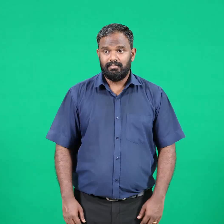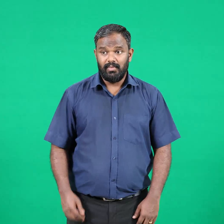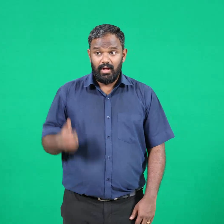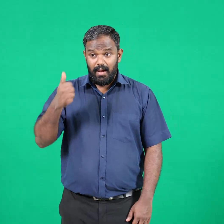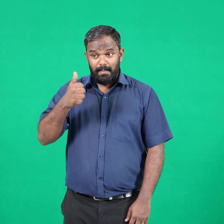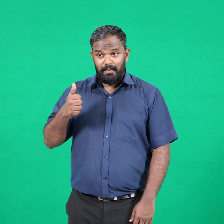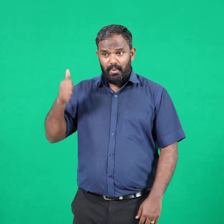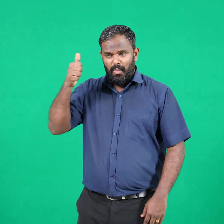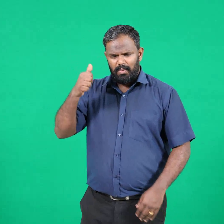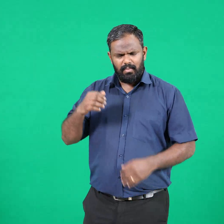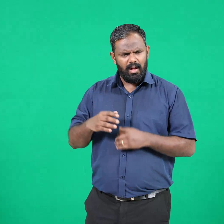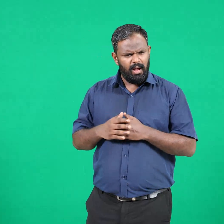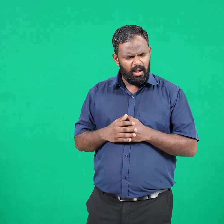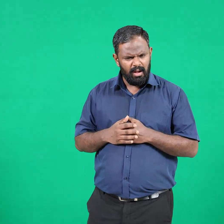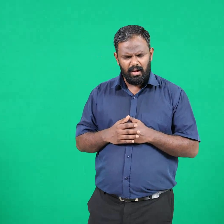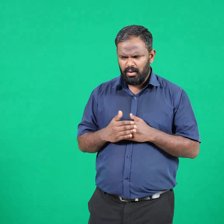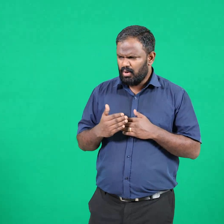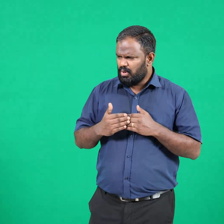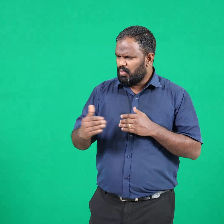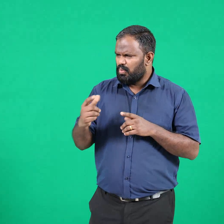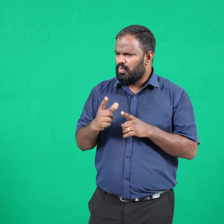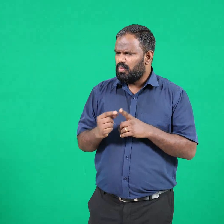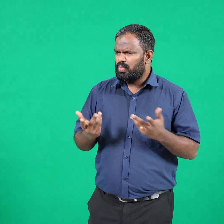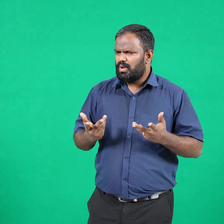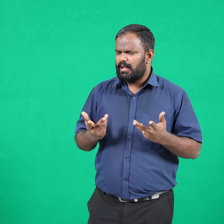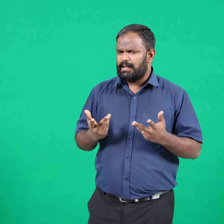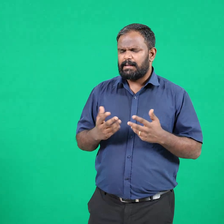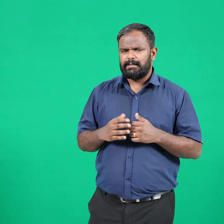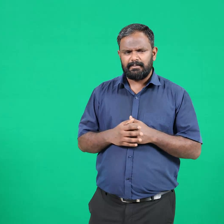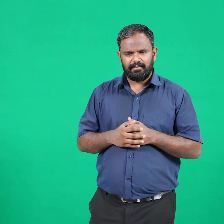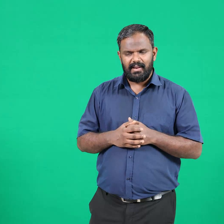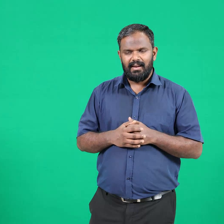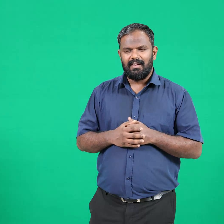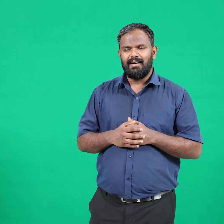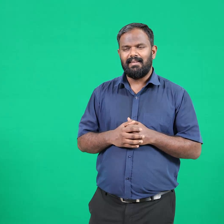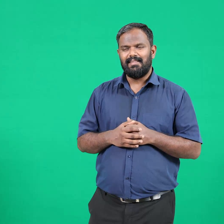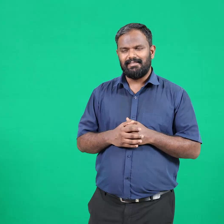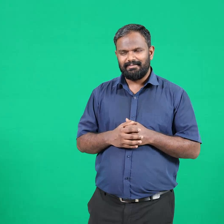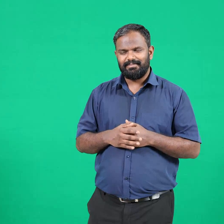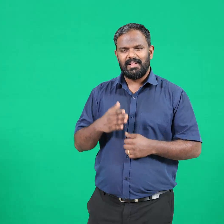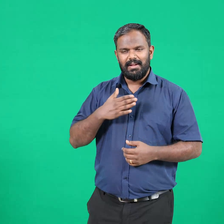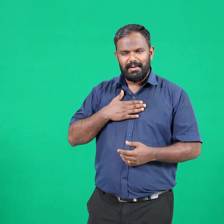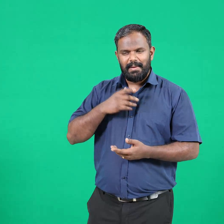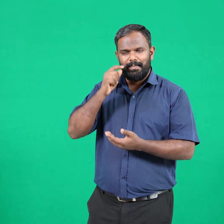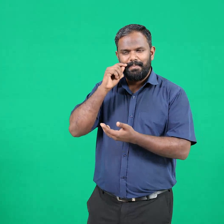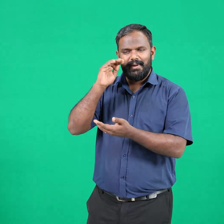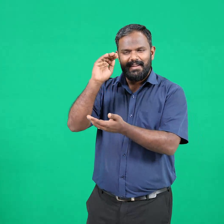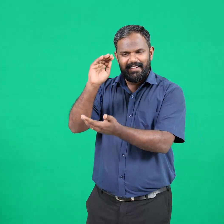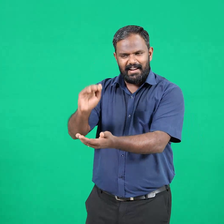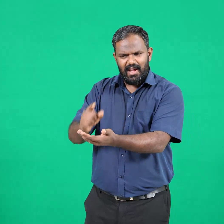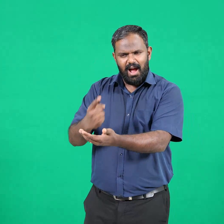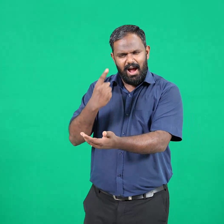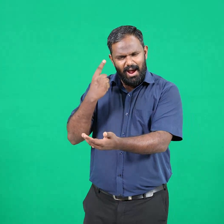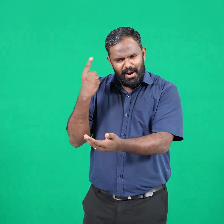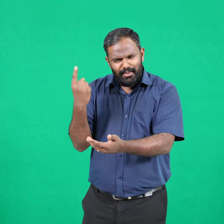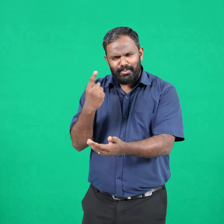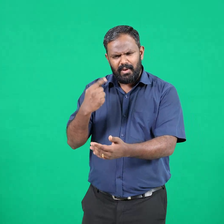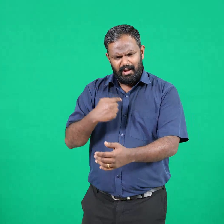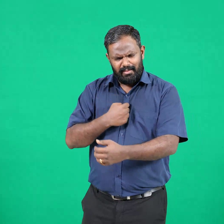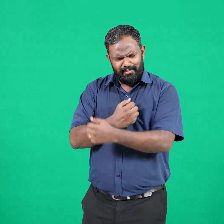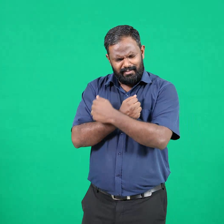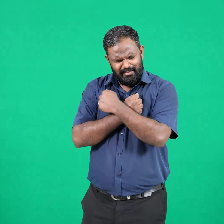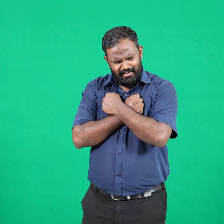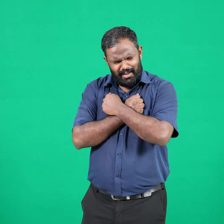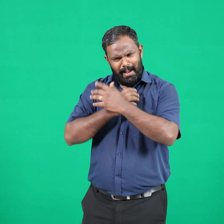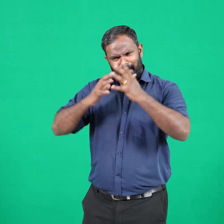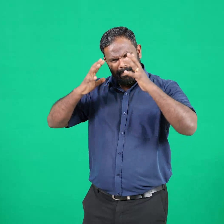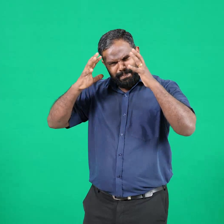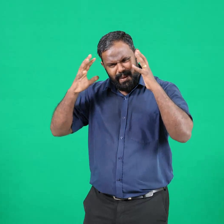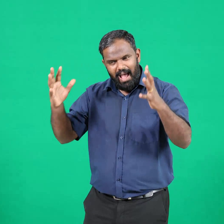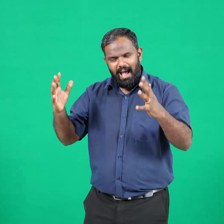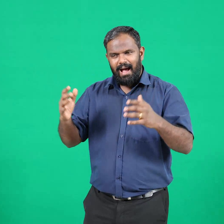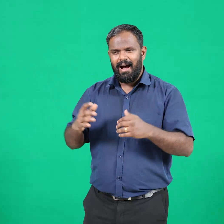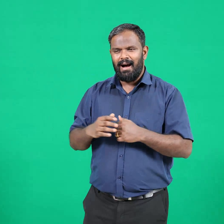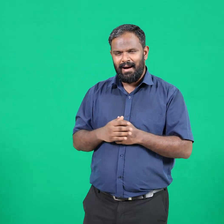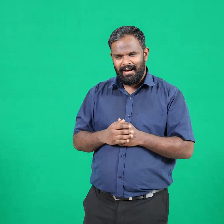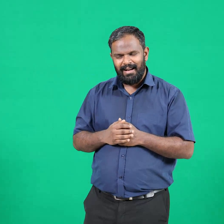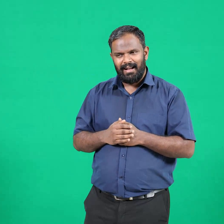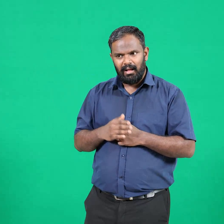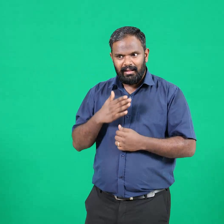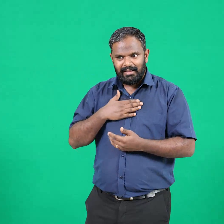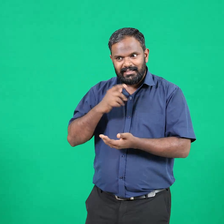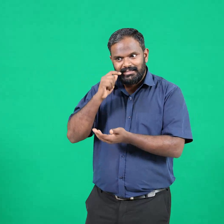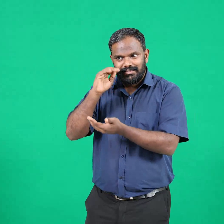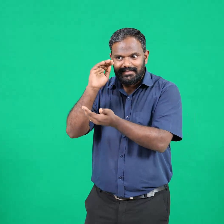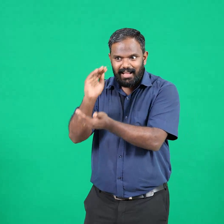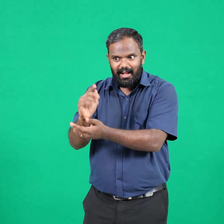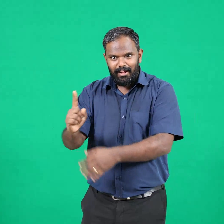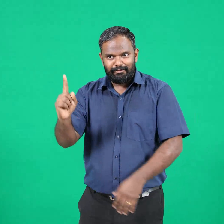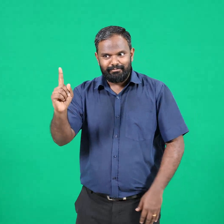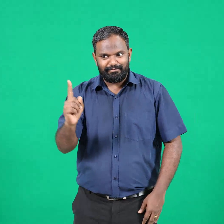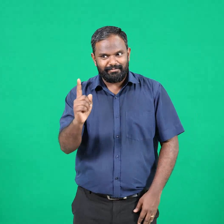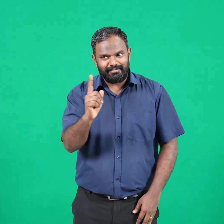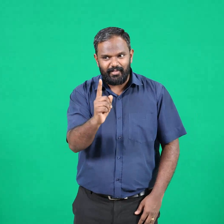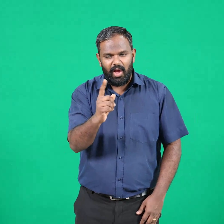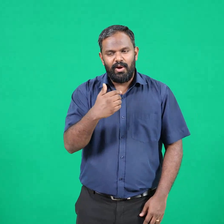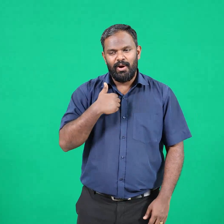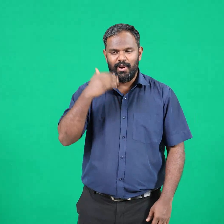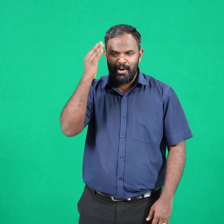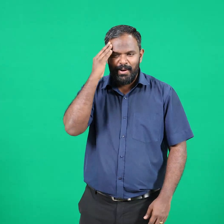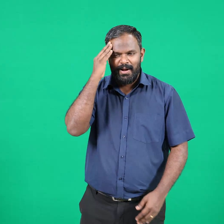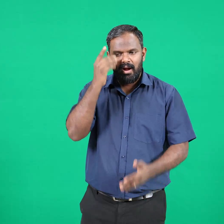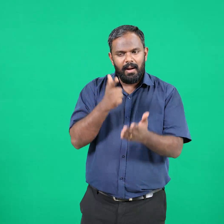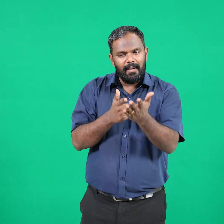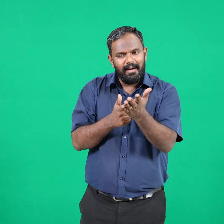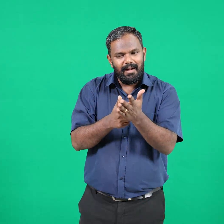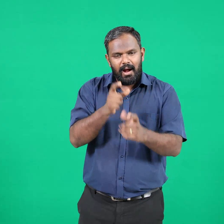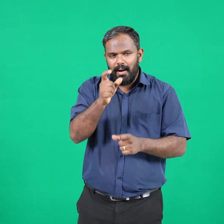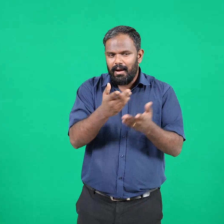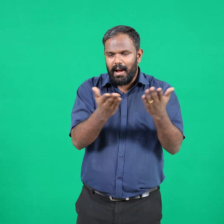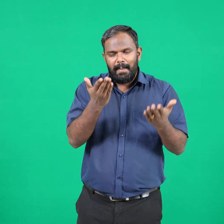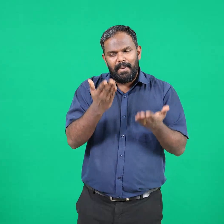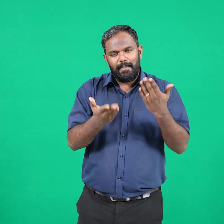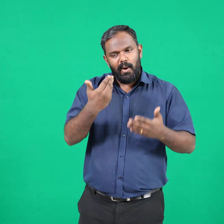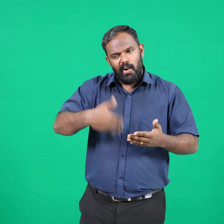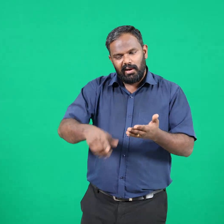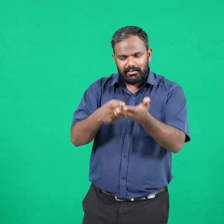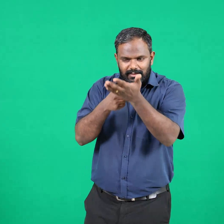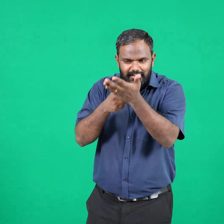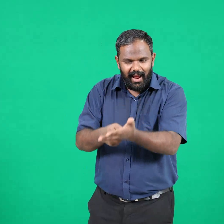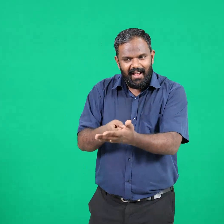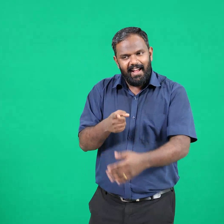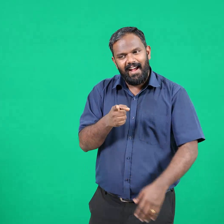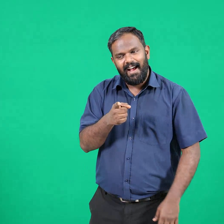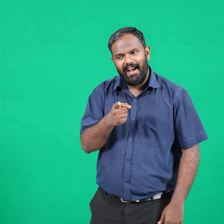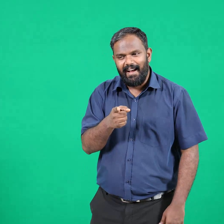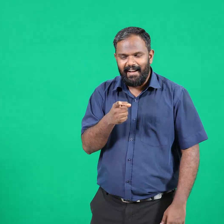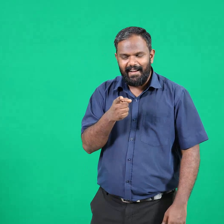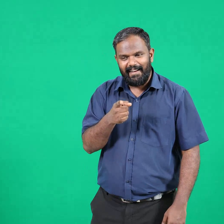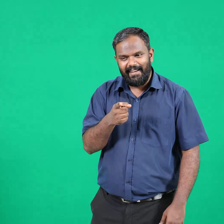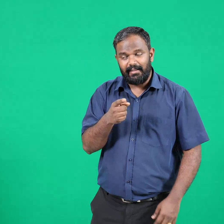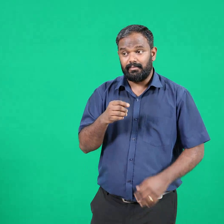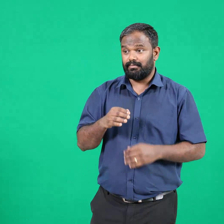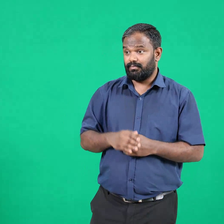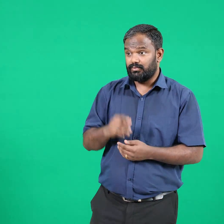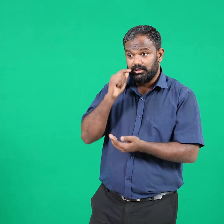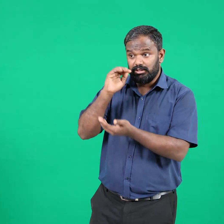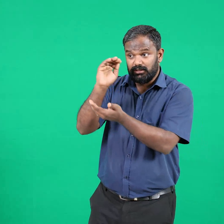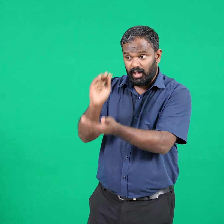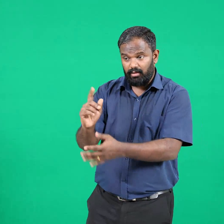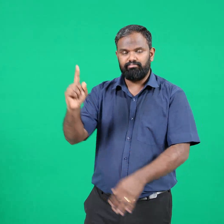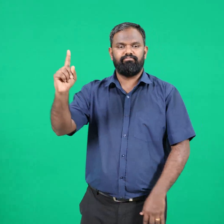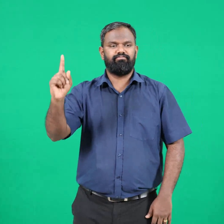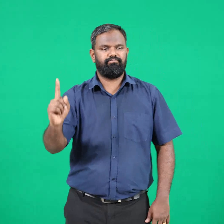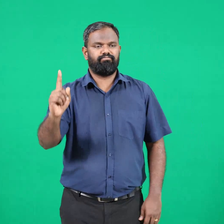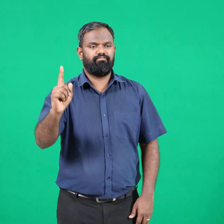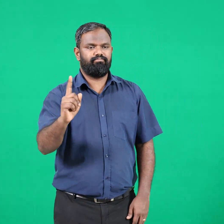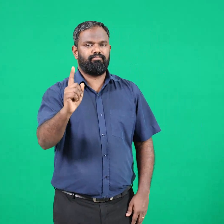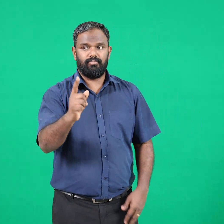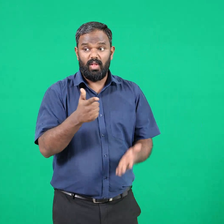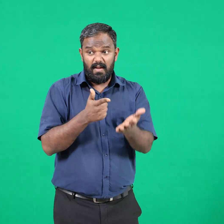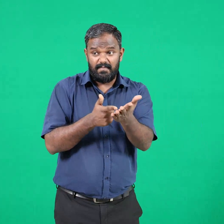' What shall I do?' asked the owner of the vineyard. ' I will send my beloved son. Perhaps they will respect him.'